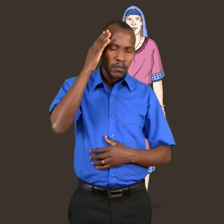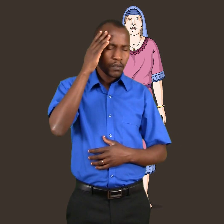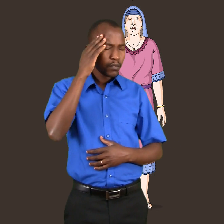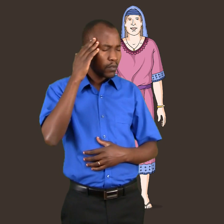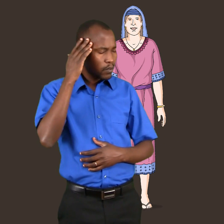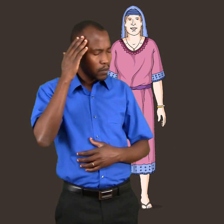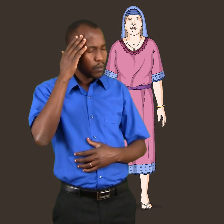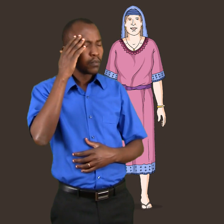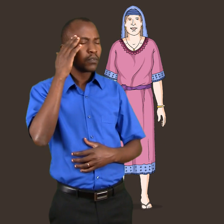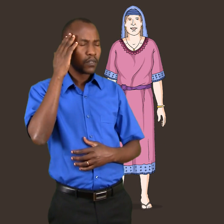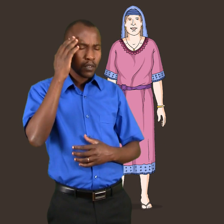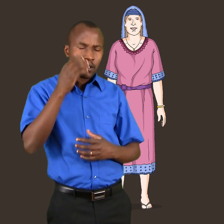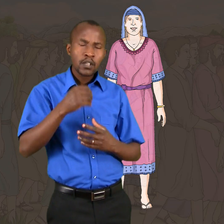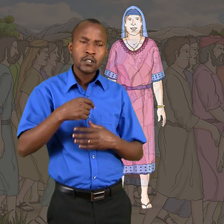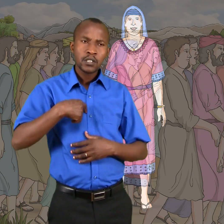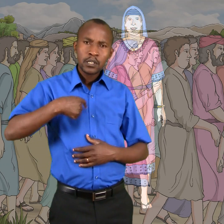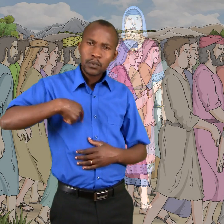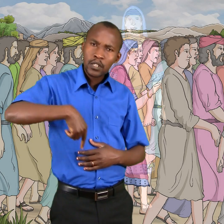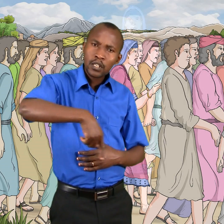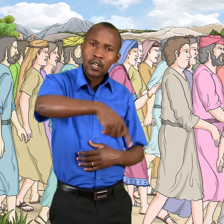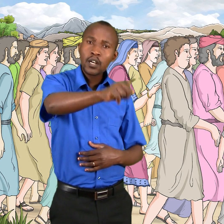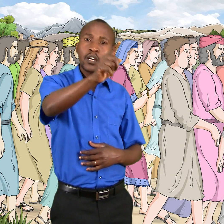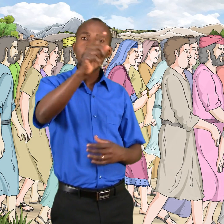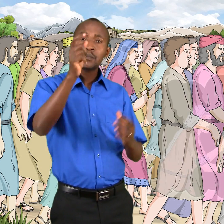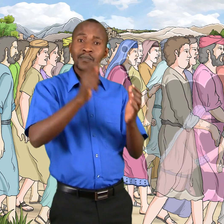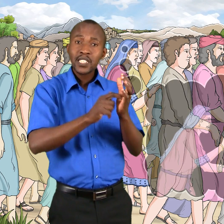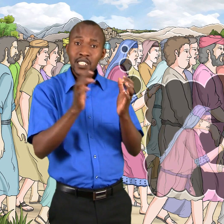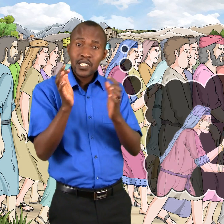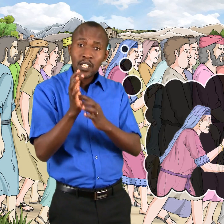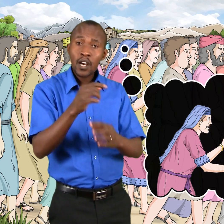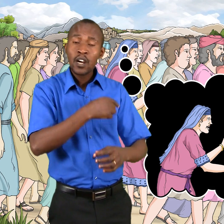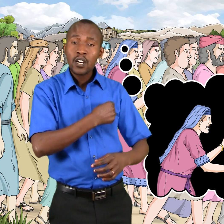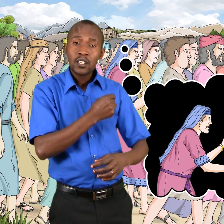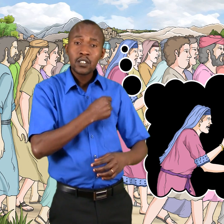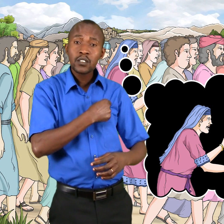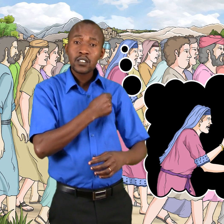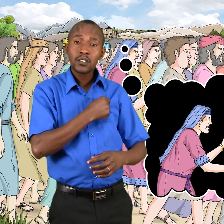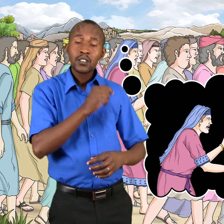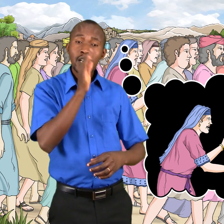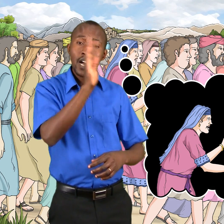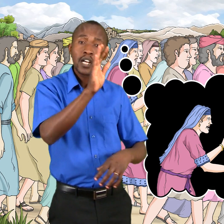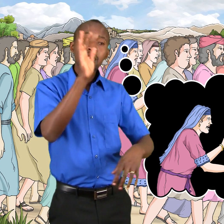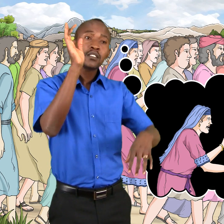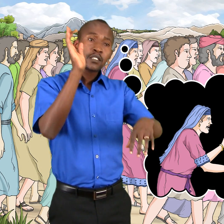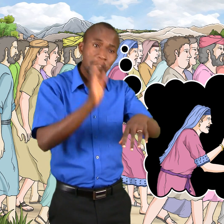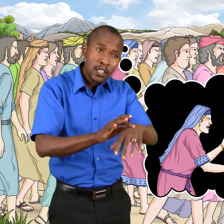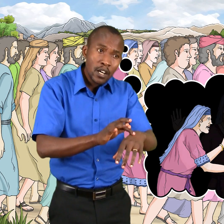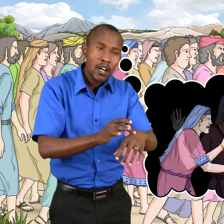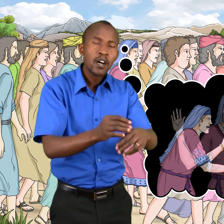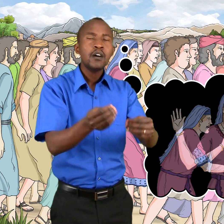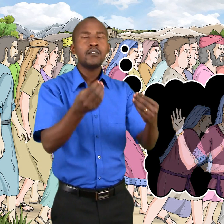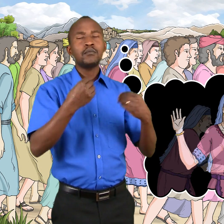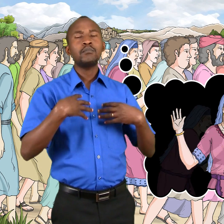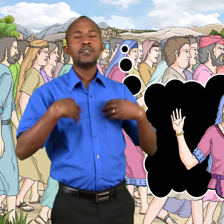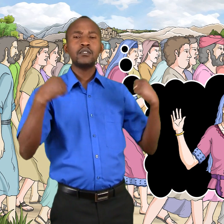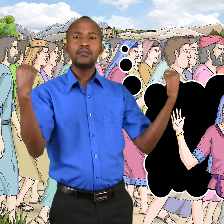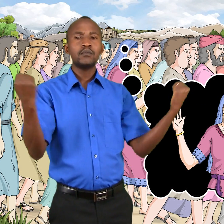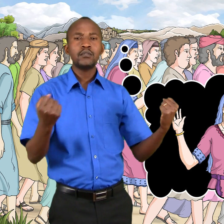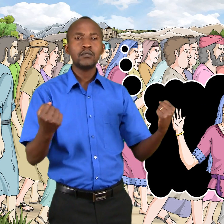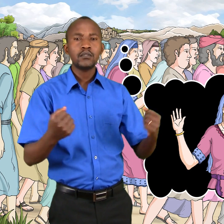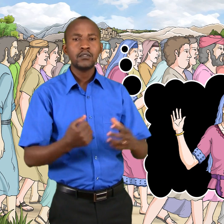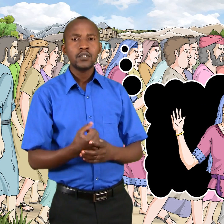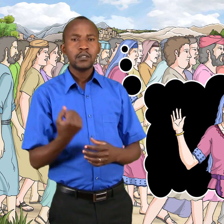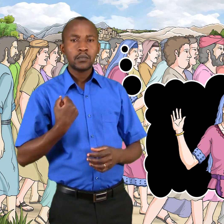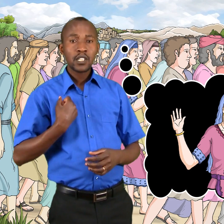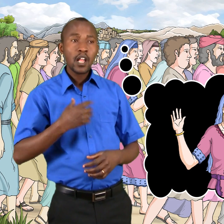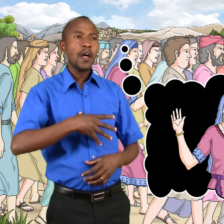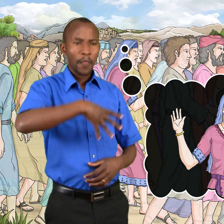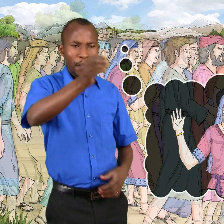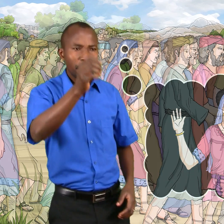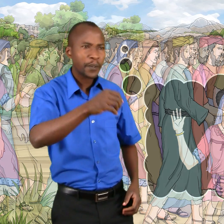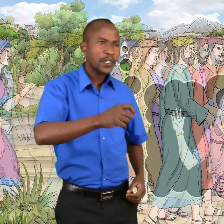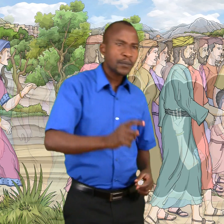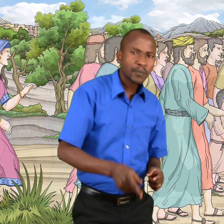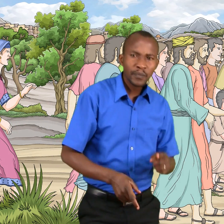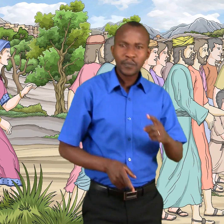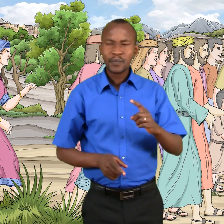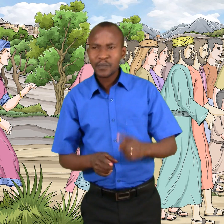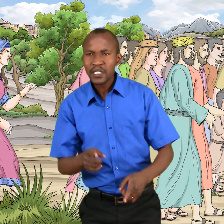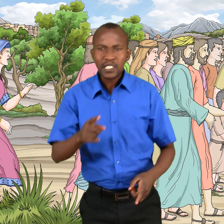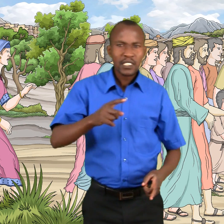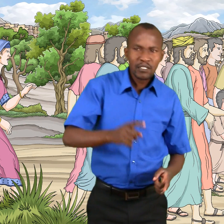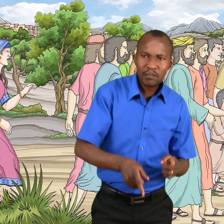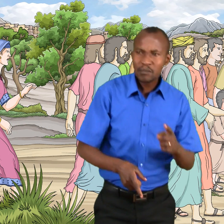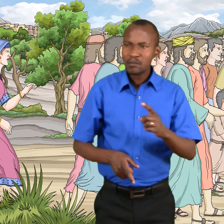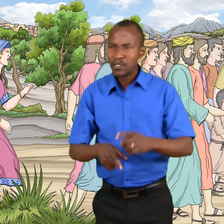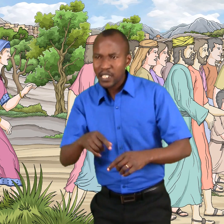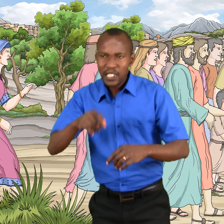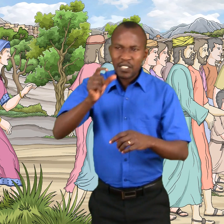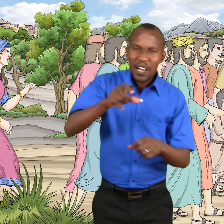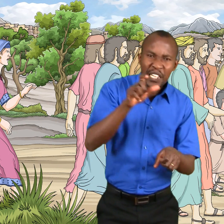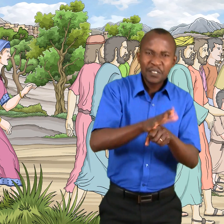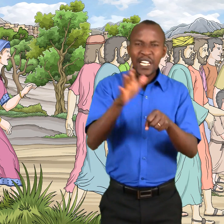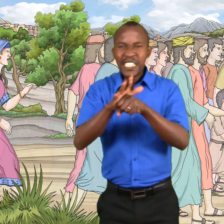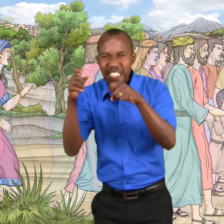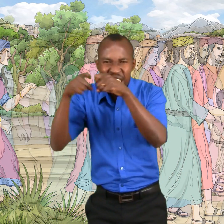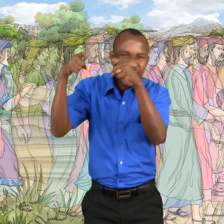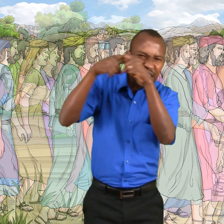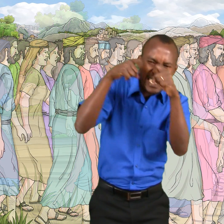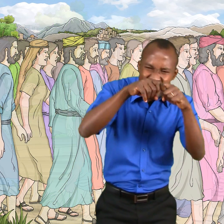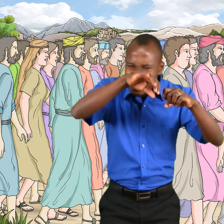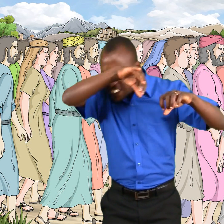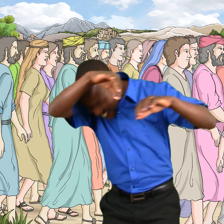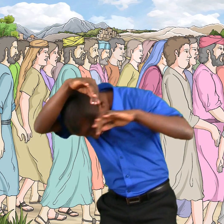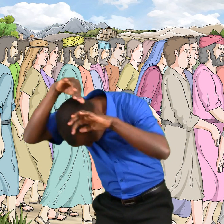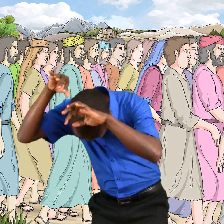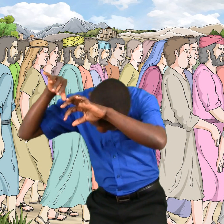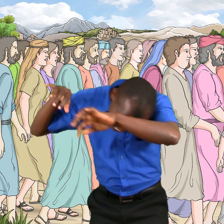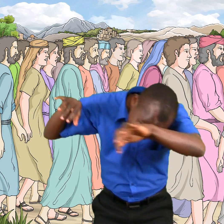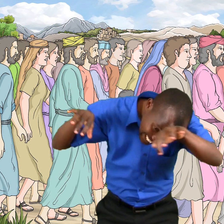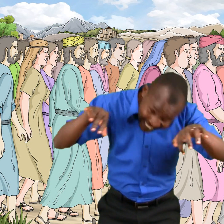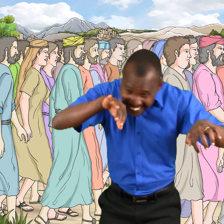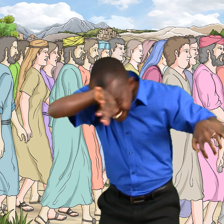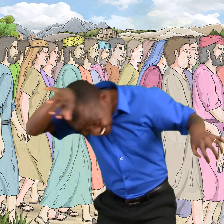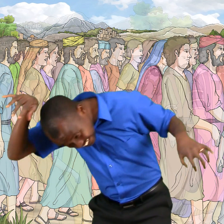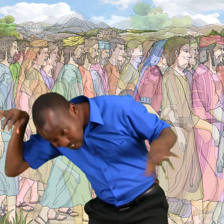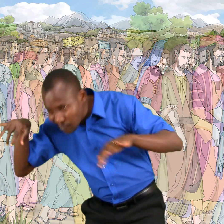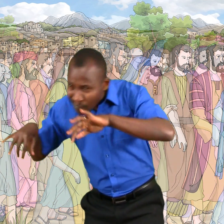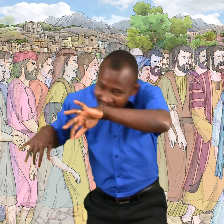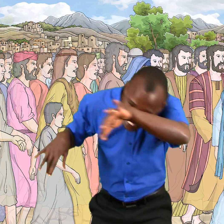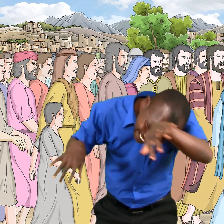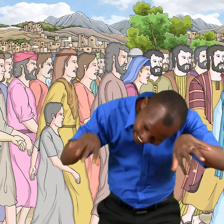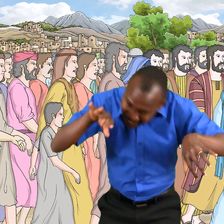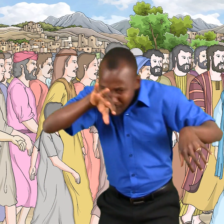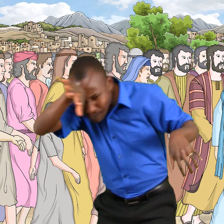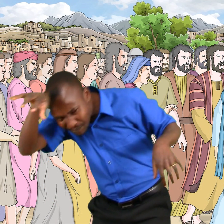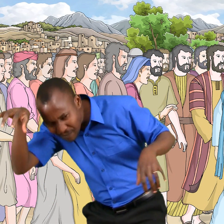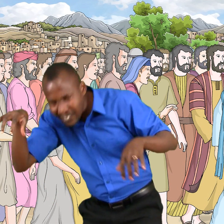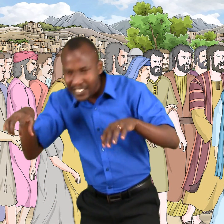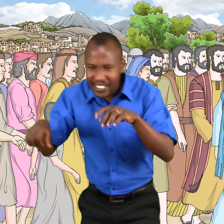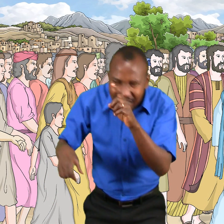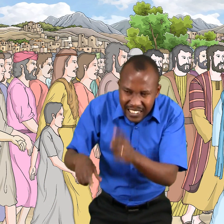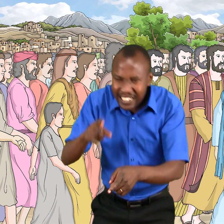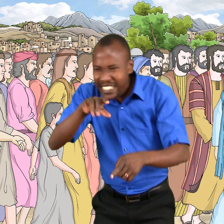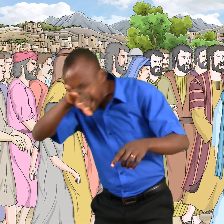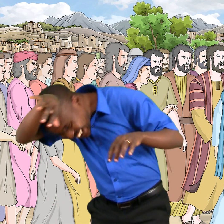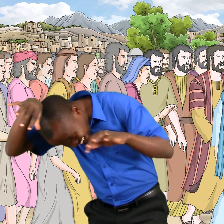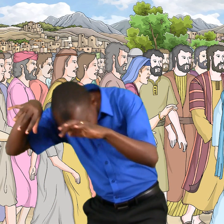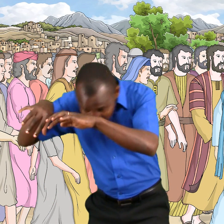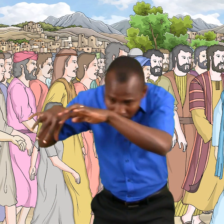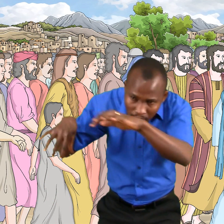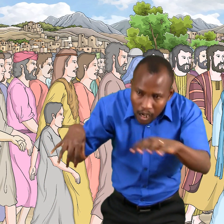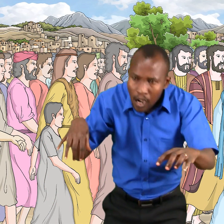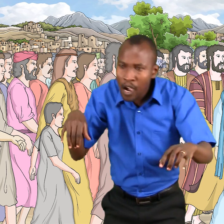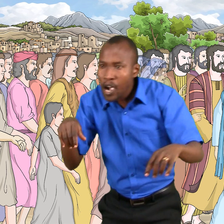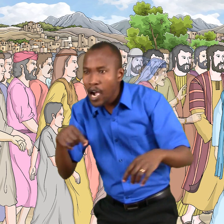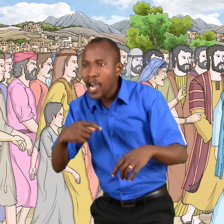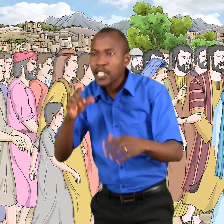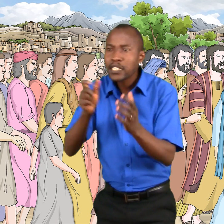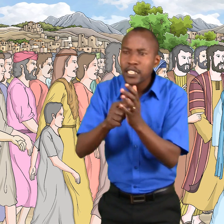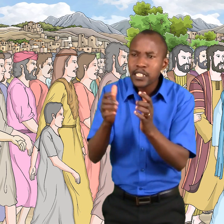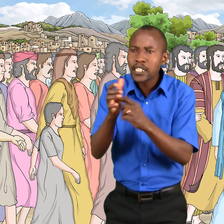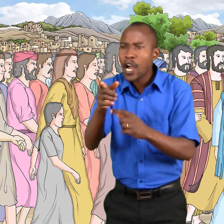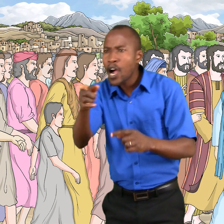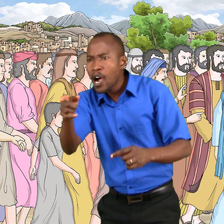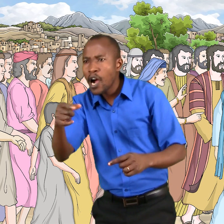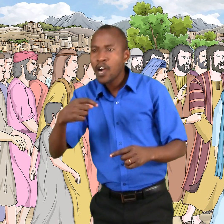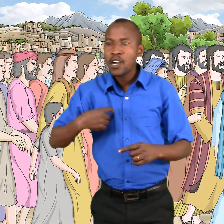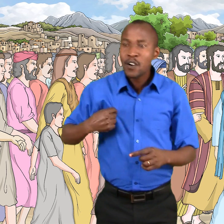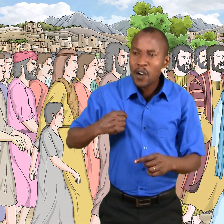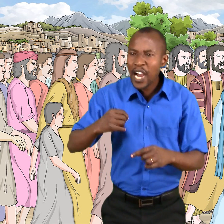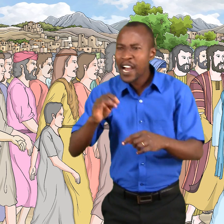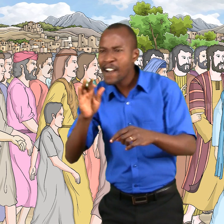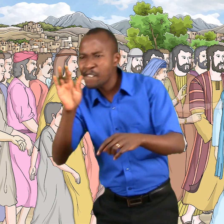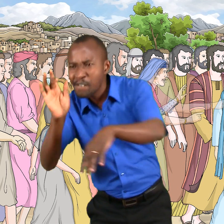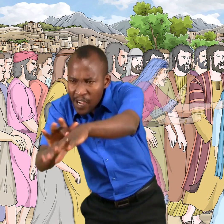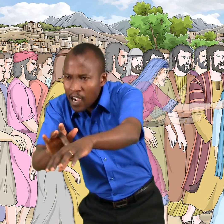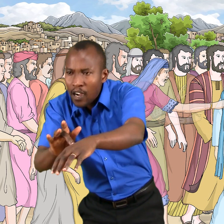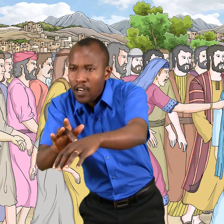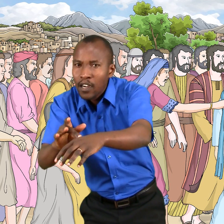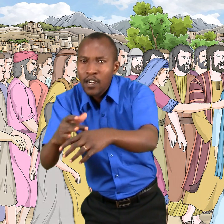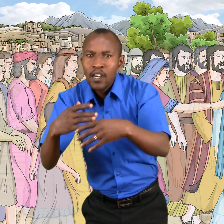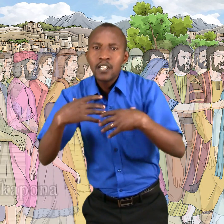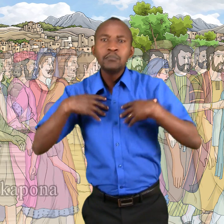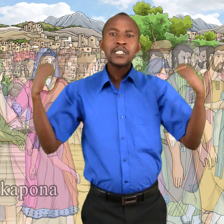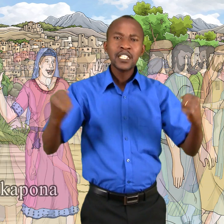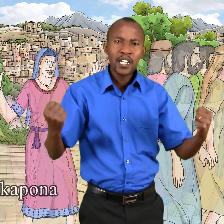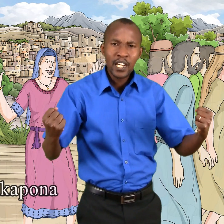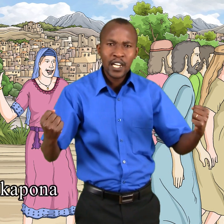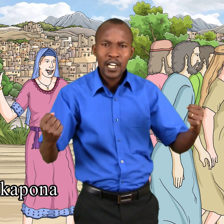When the woman heard about Jesus, she came up through the crowd behind Him and touched His cloak. For she kept saying, “If only I touch His garments, I will be healed.”